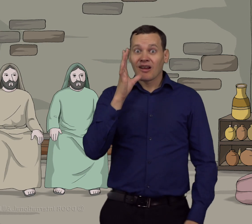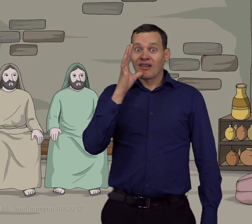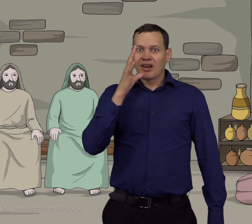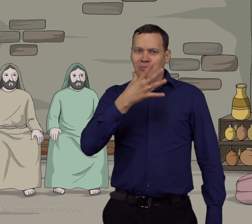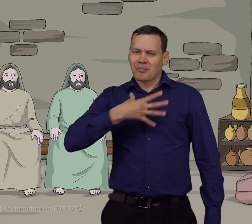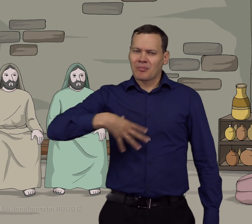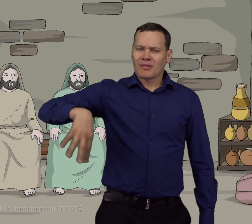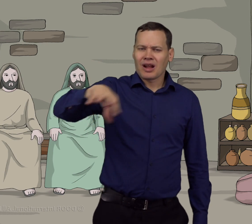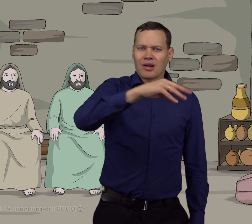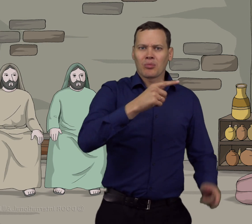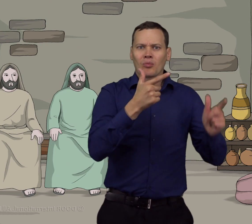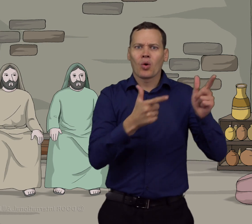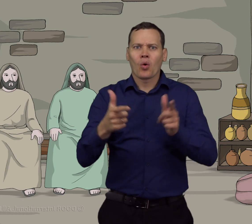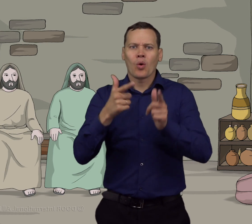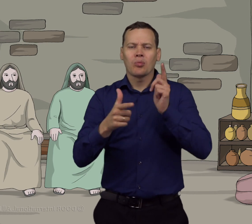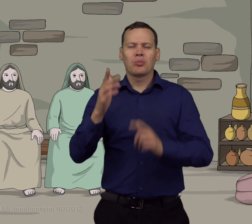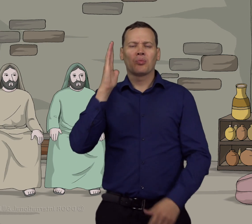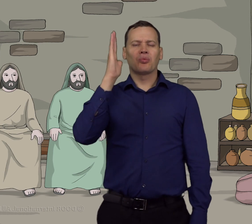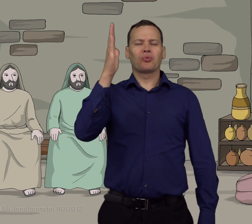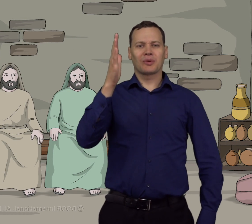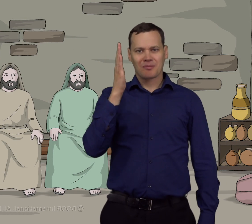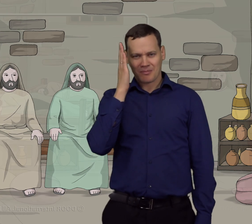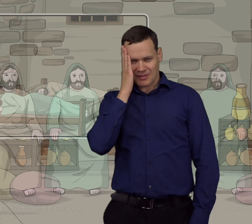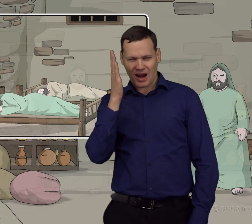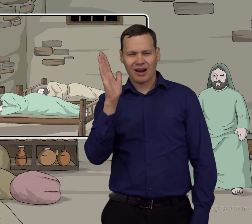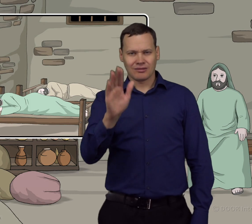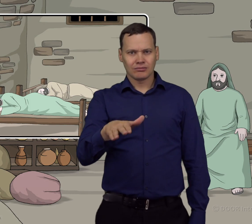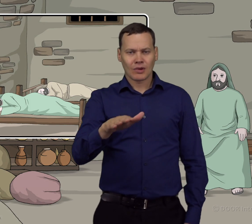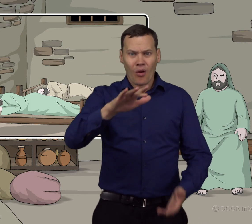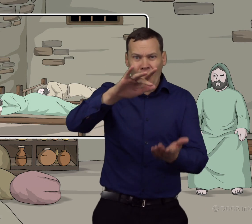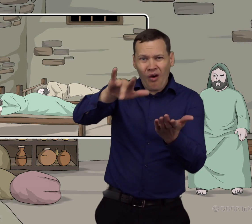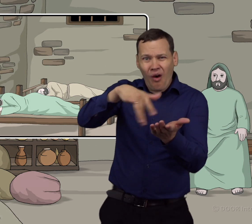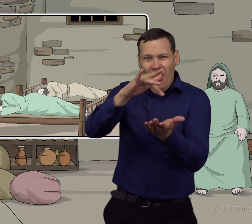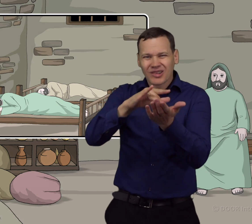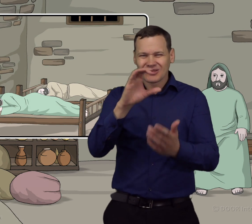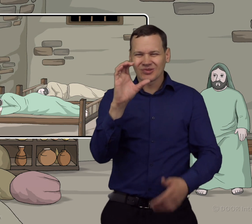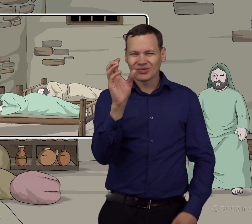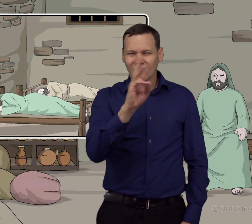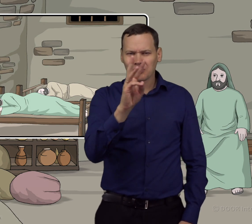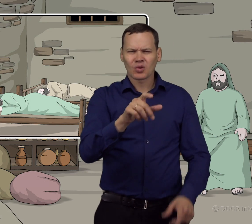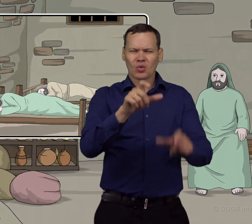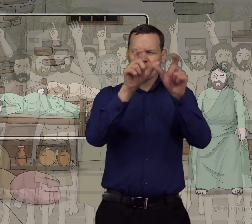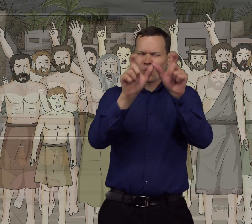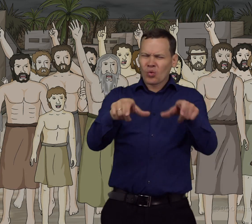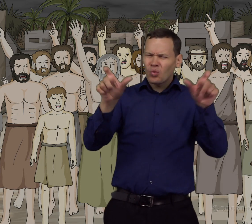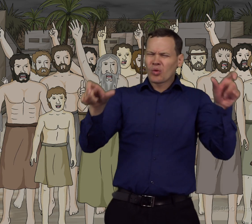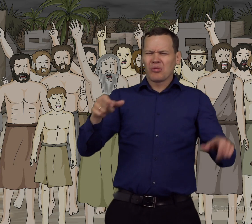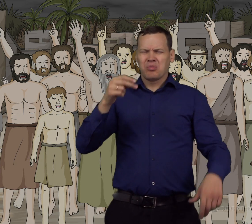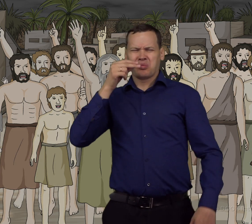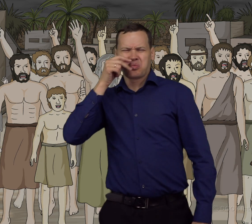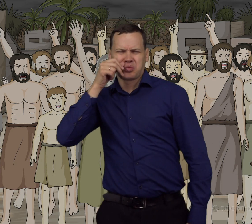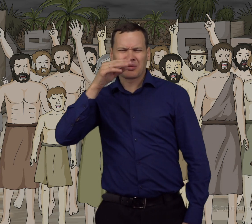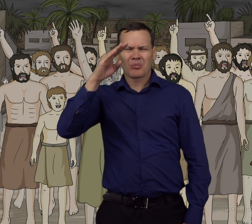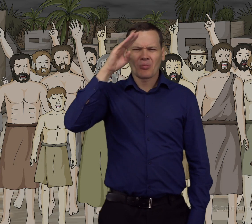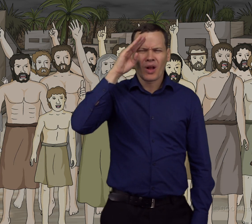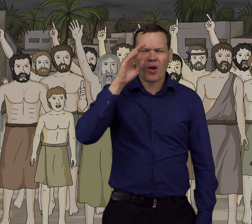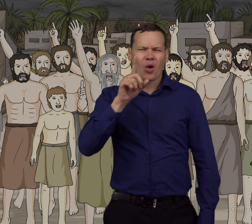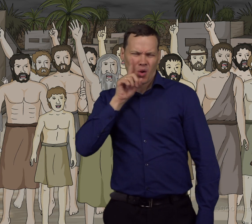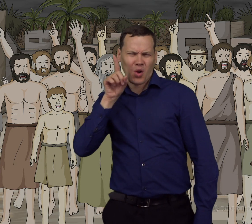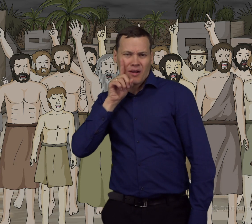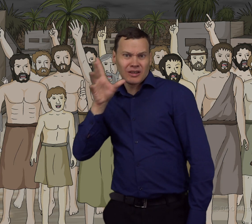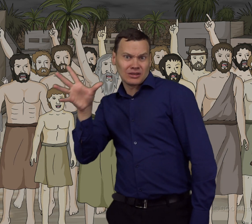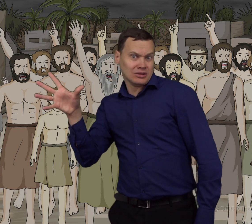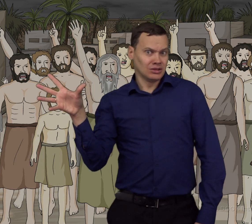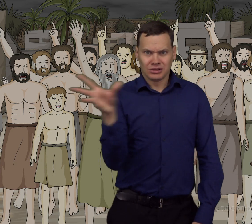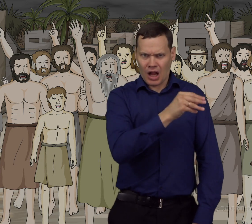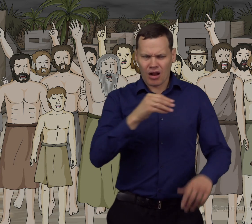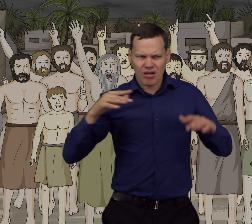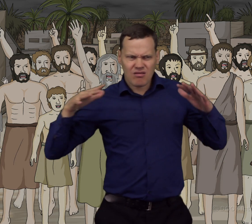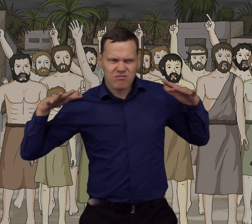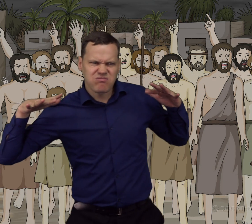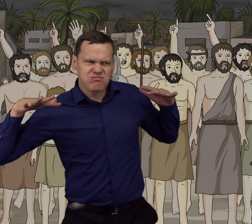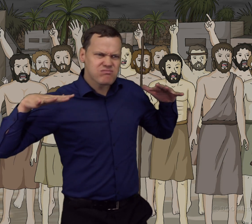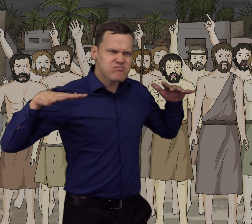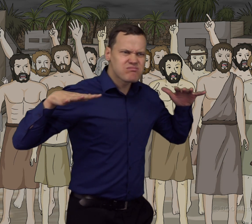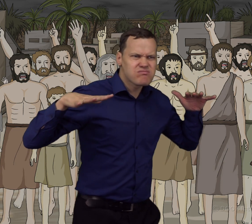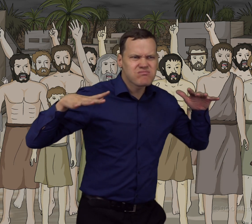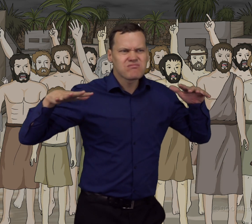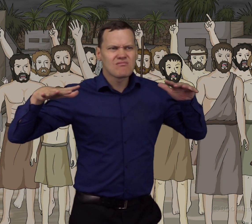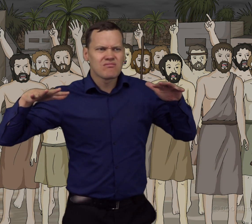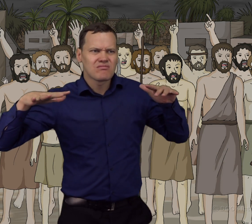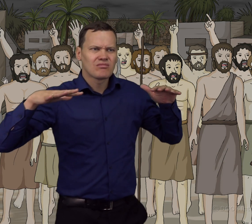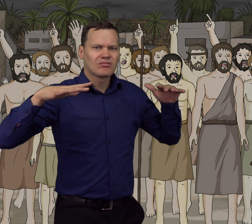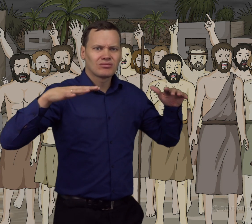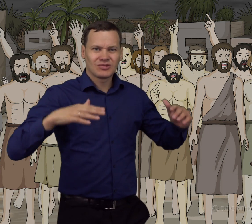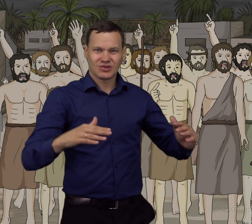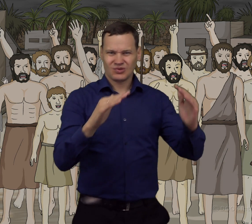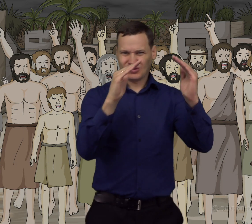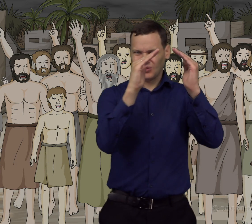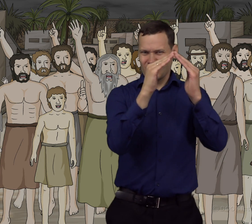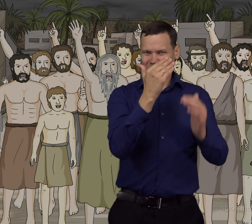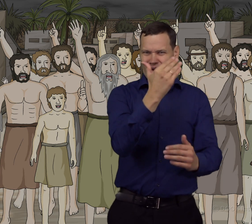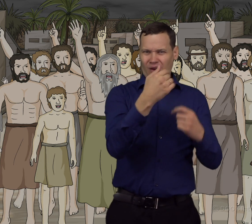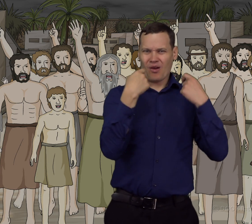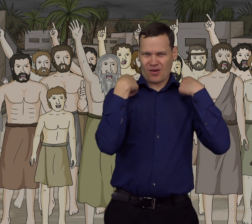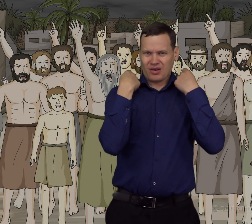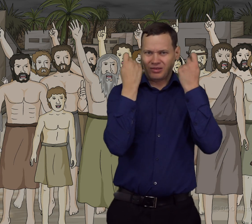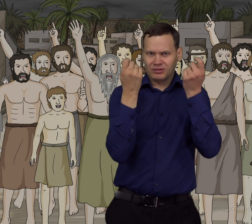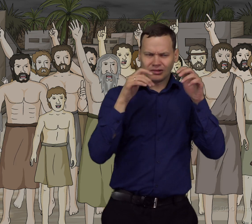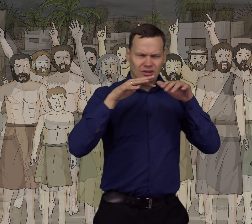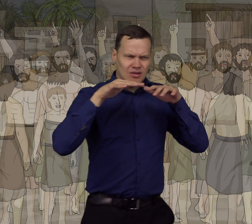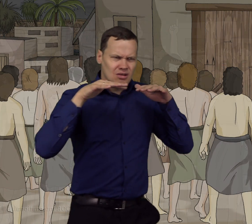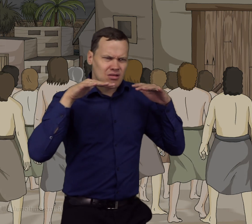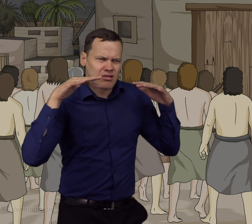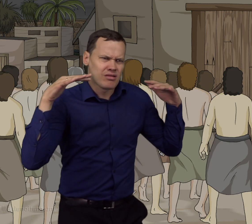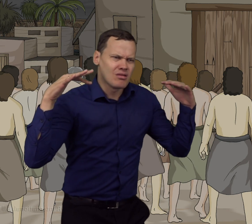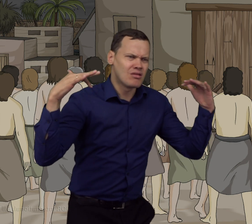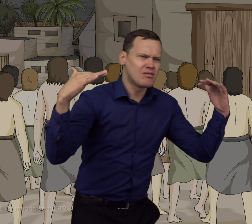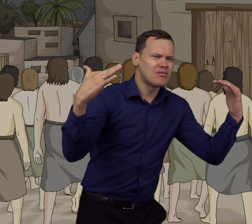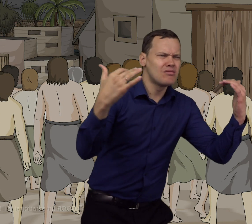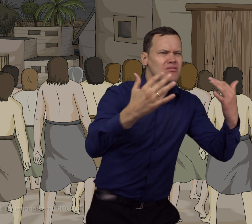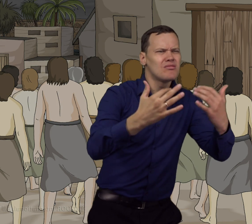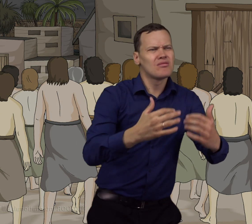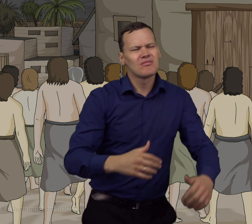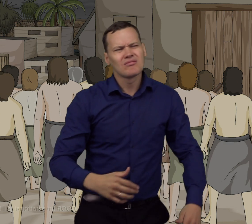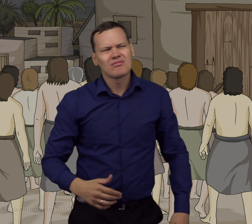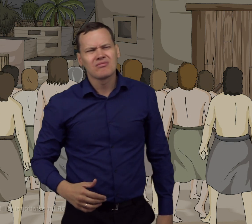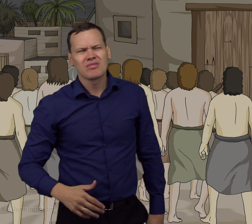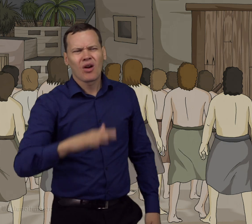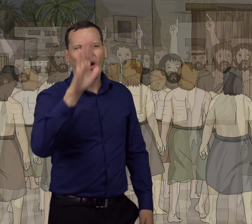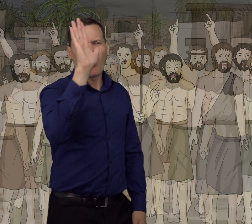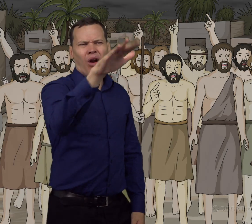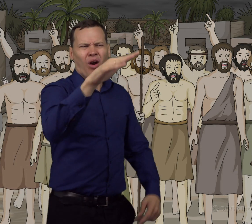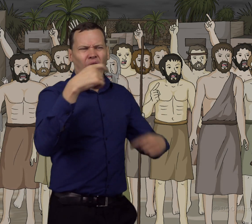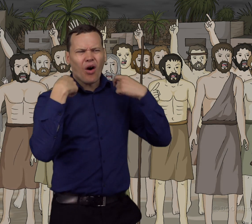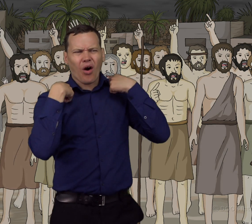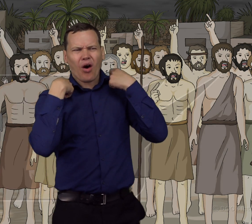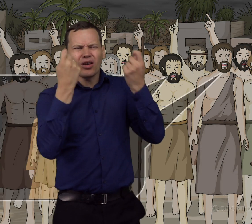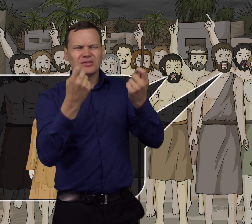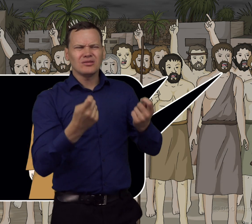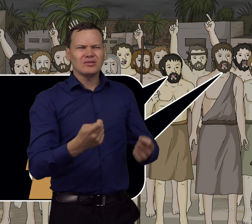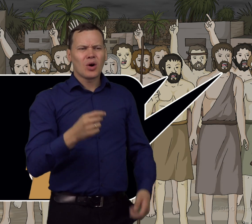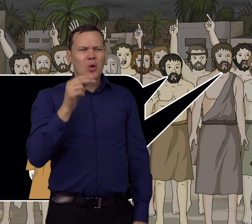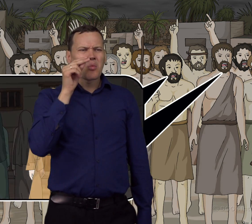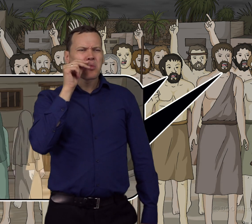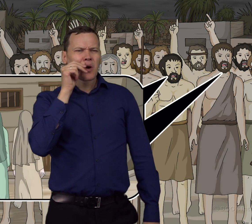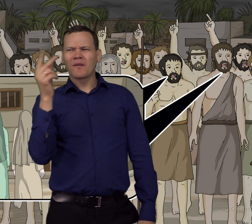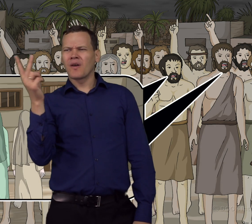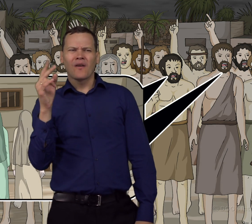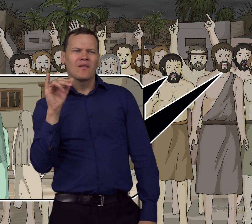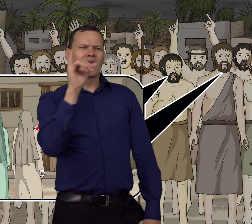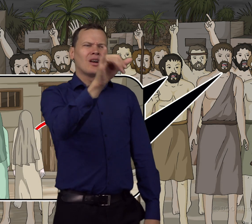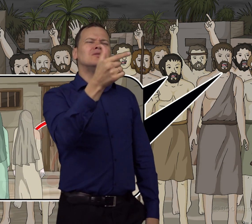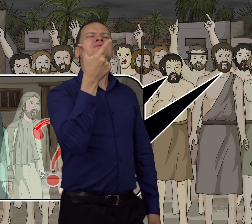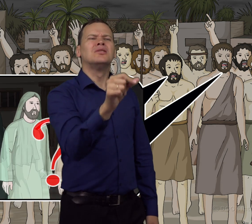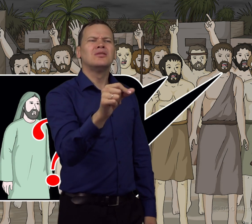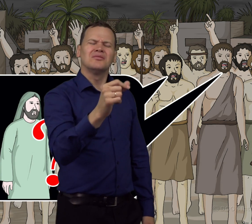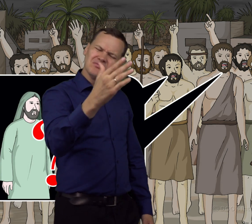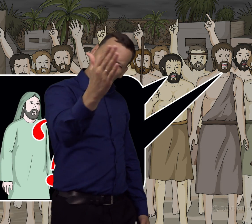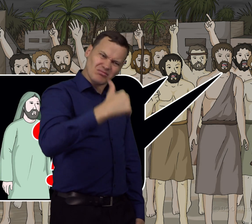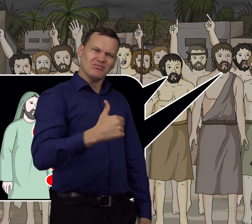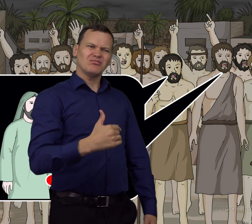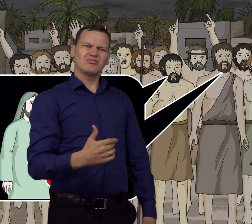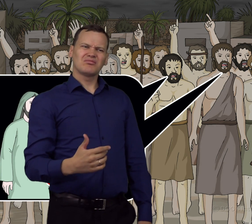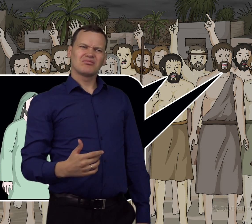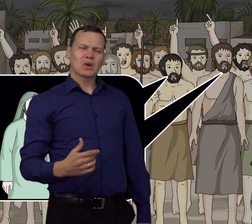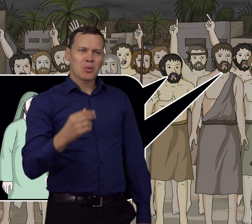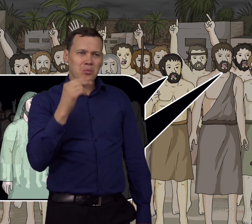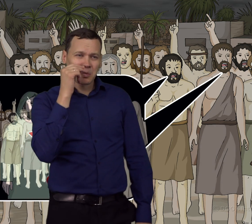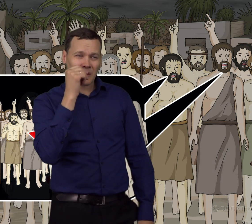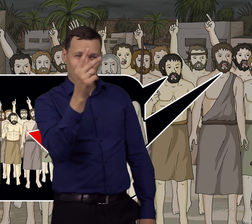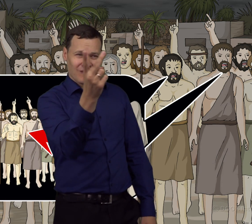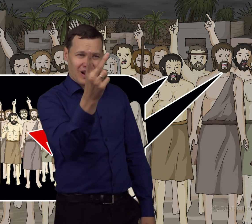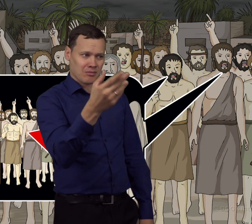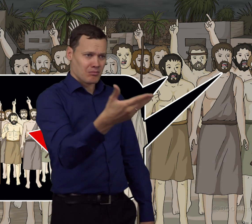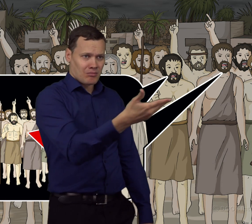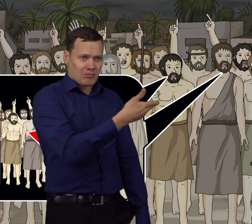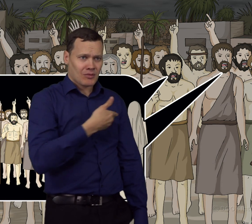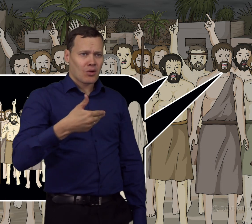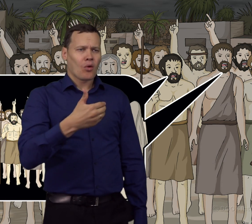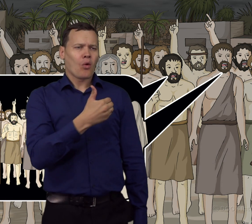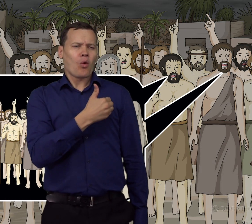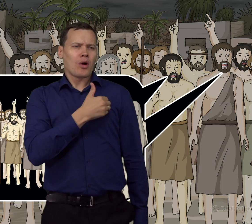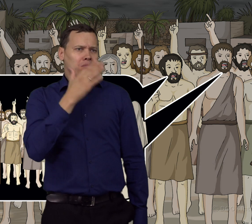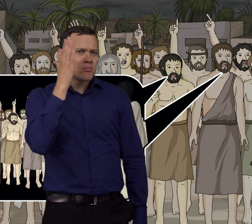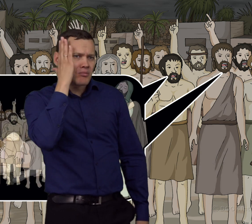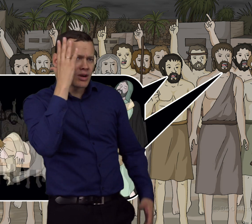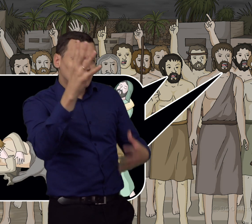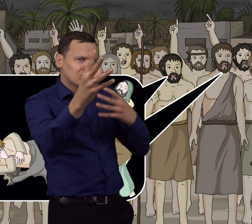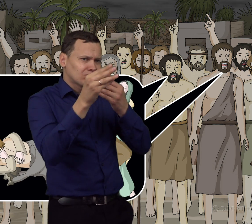Before they had gone to bed, all the men of the city of Sodom, both young and old, surrounded the house. They called out to Lot, saying, “Where are the men who came to you tonight?